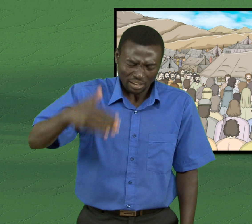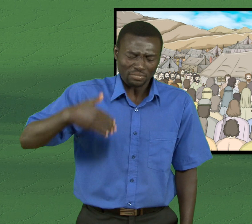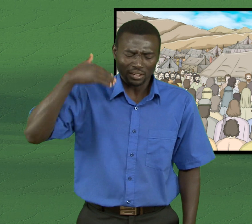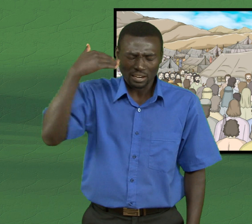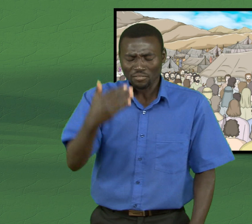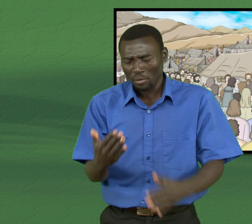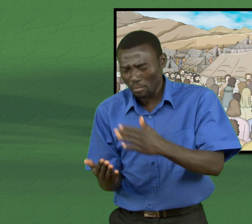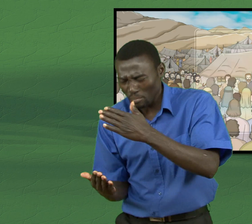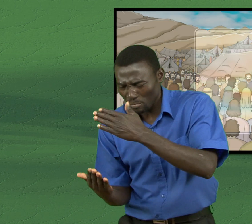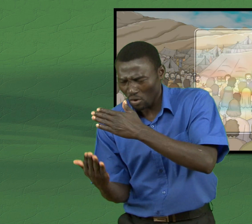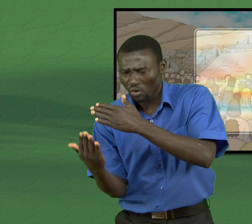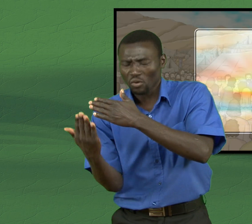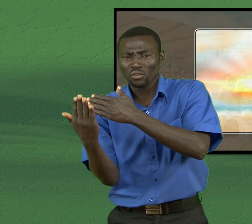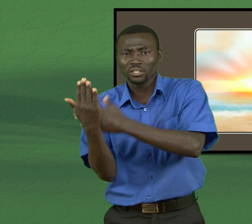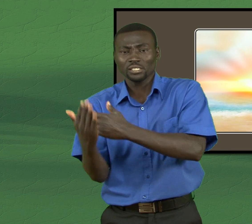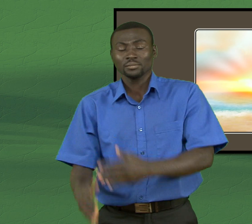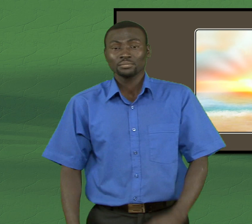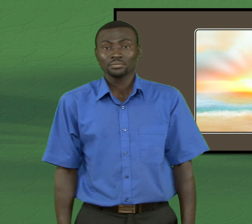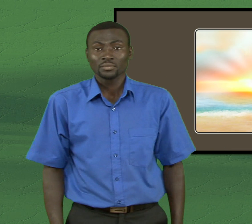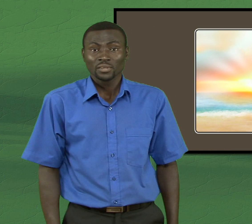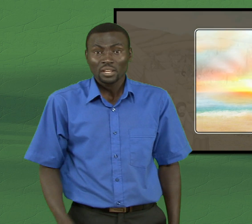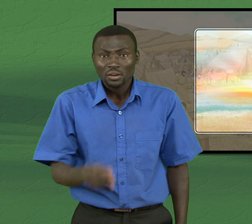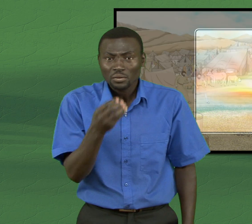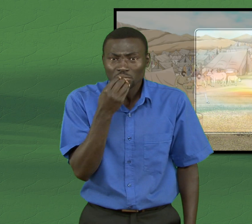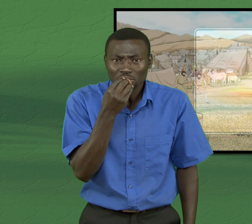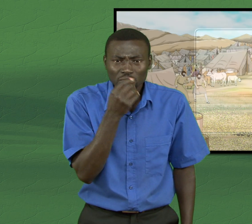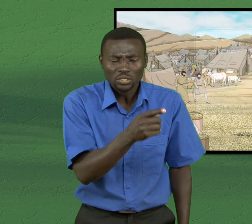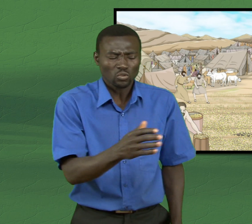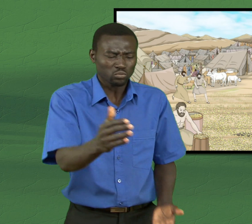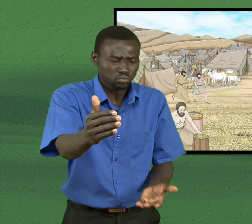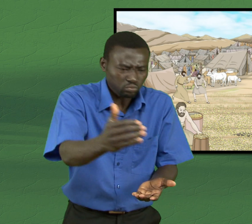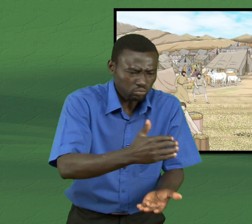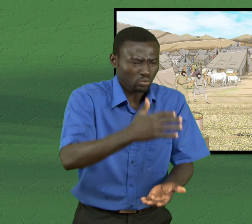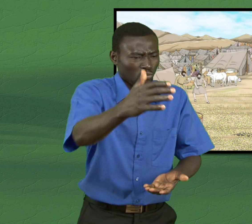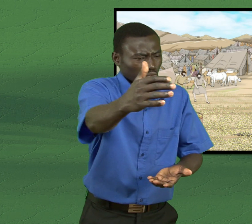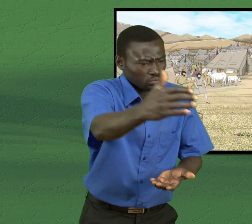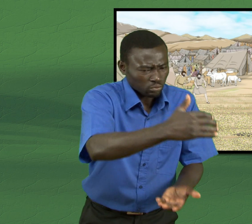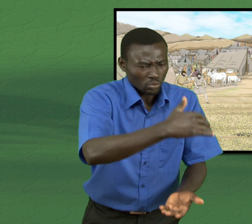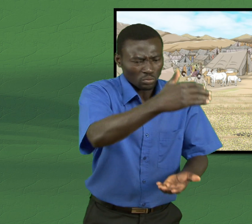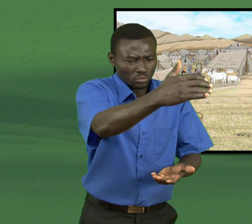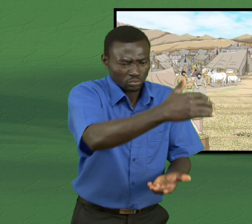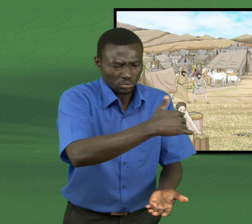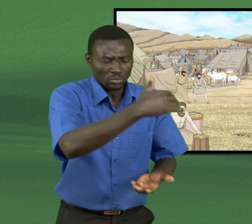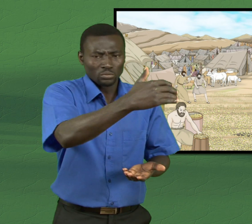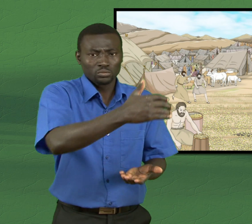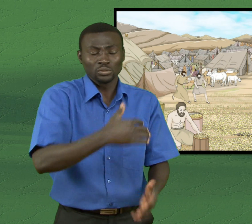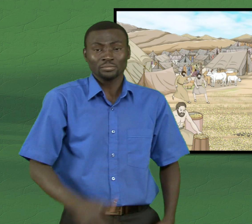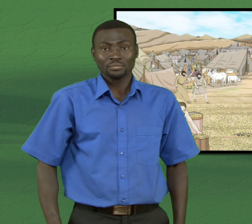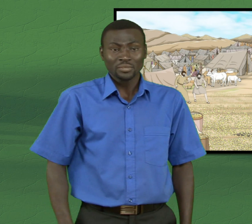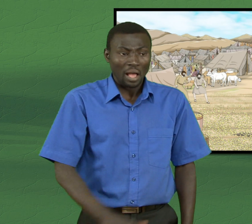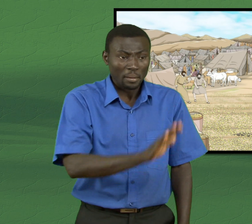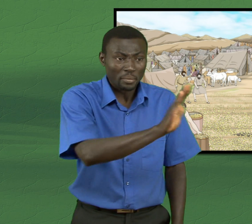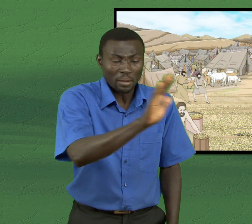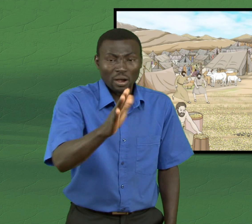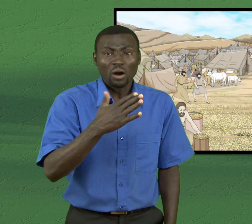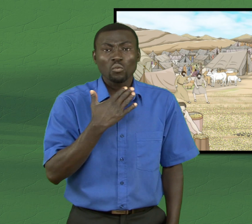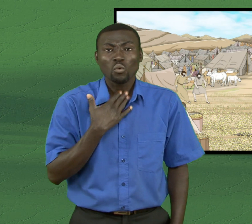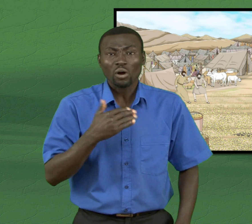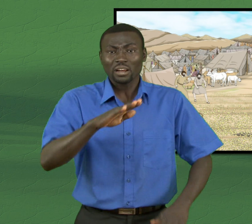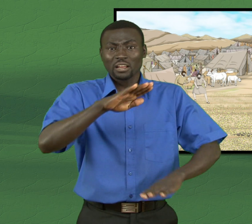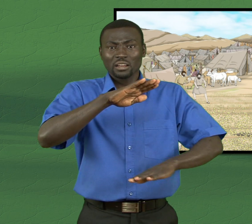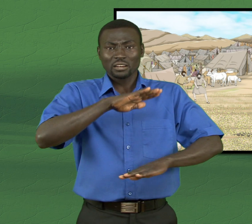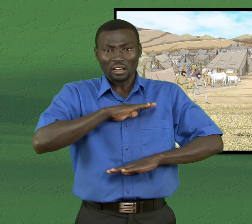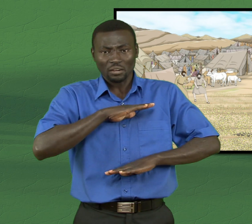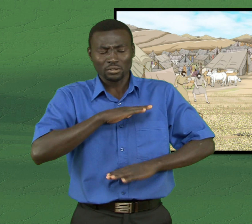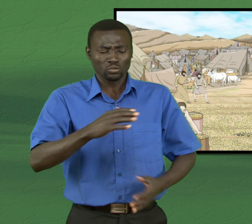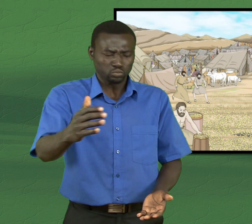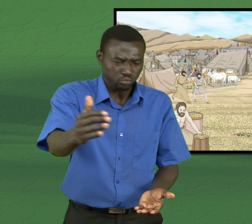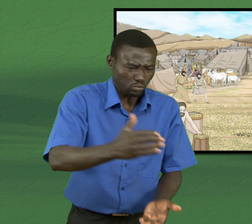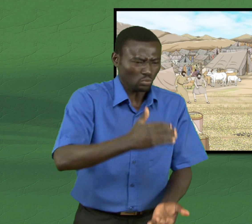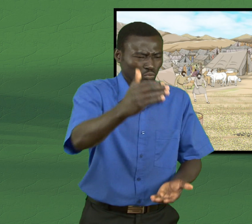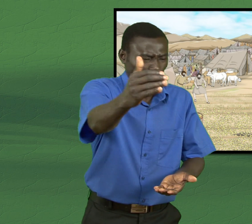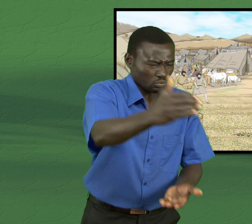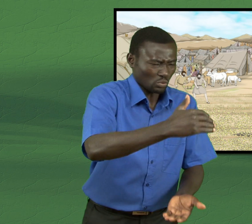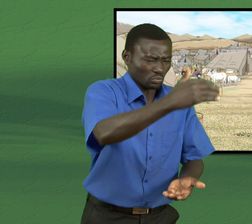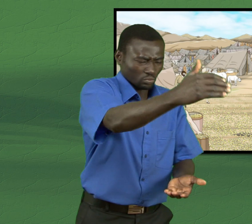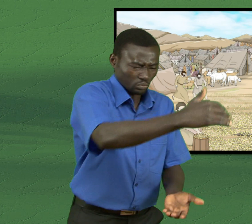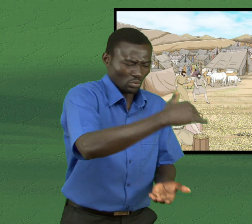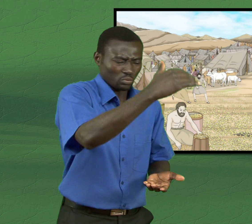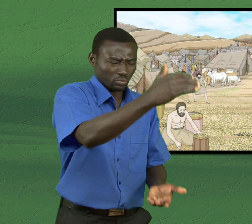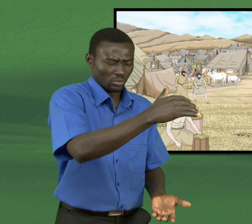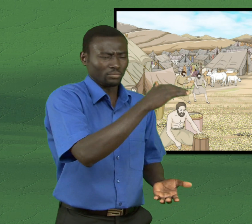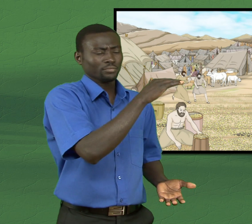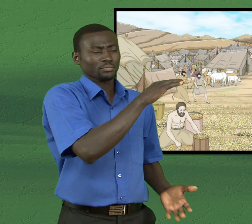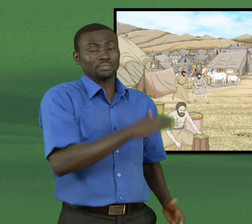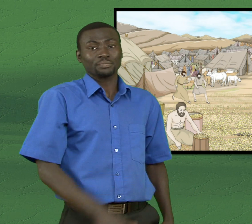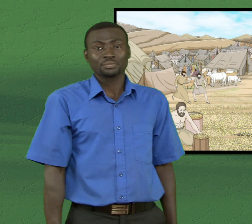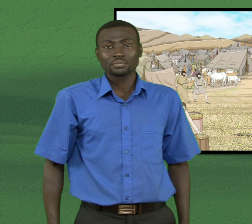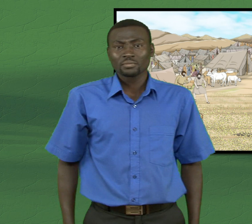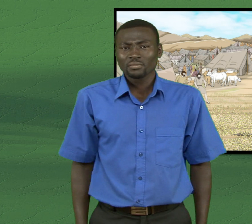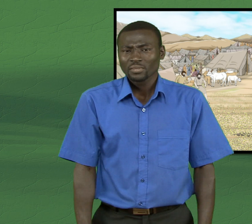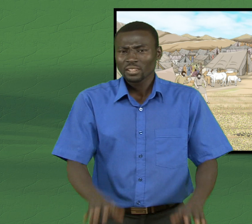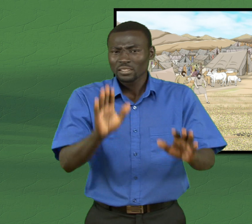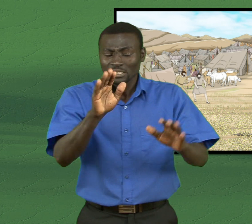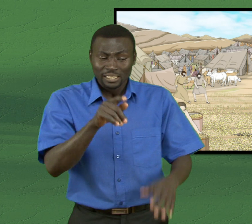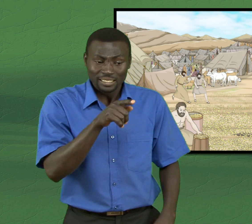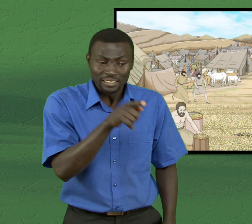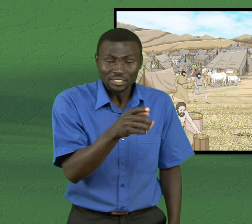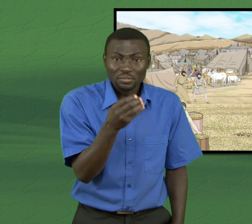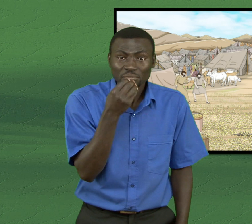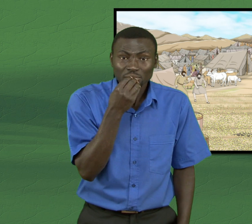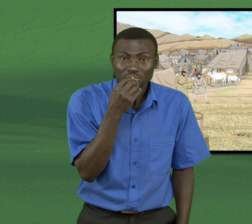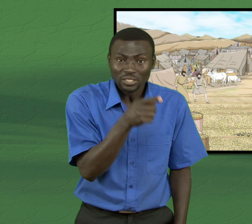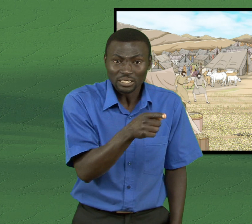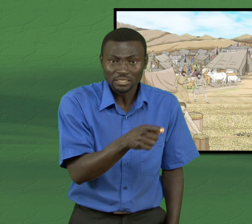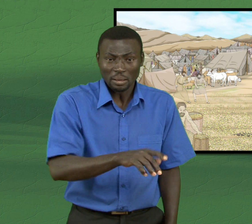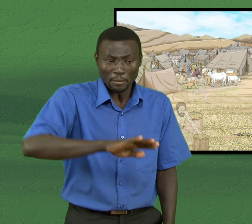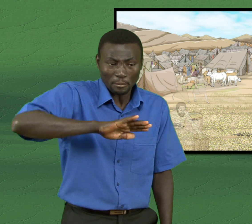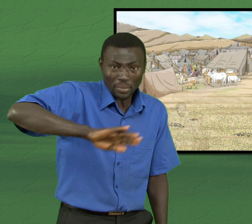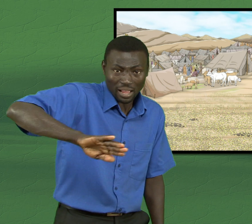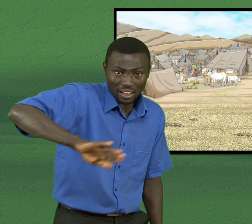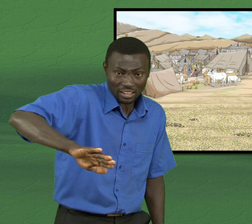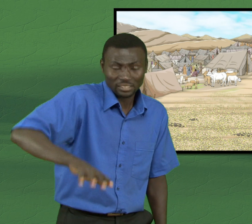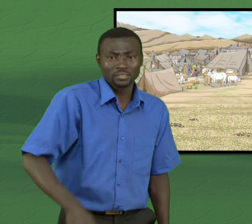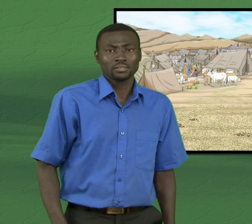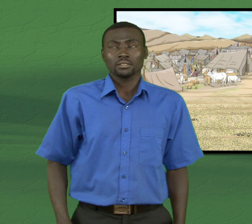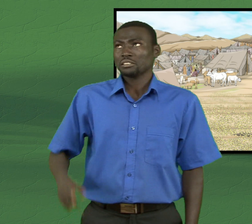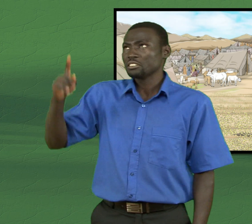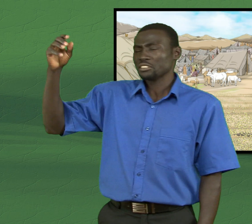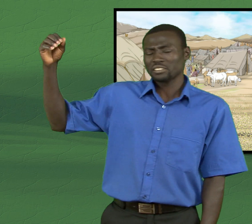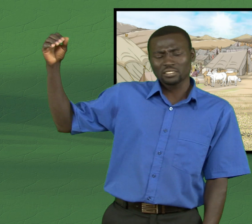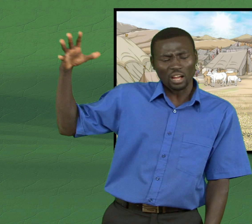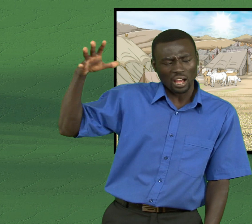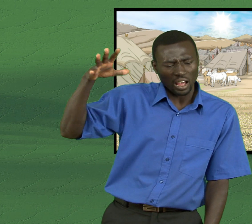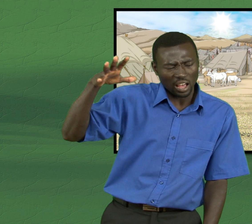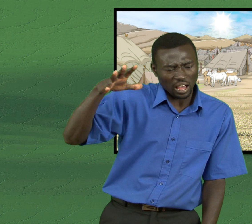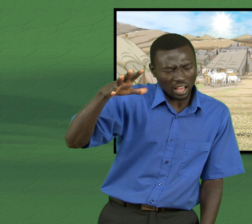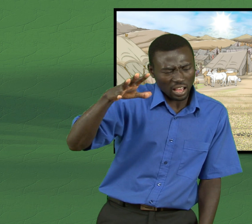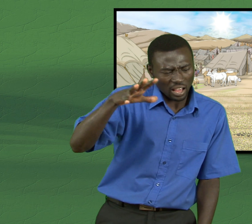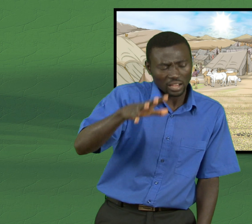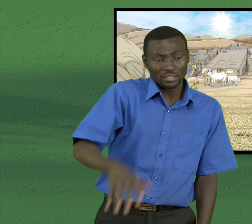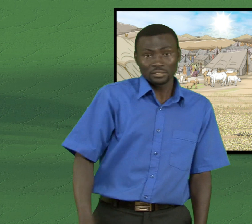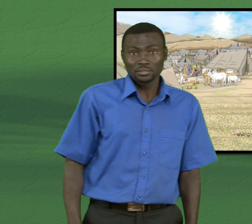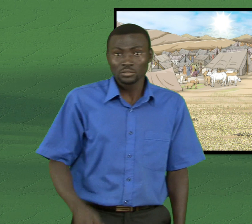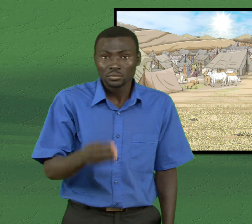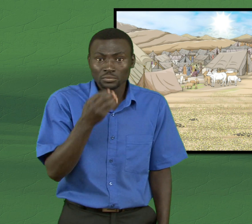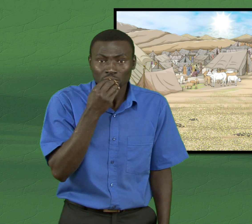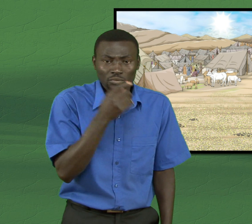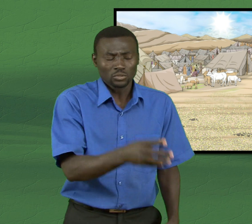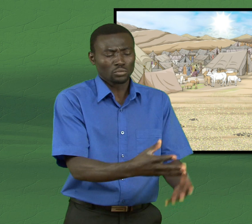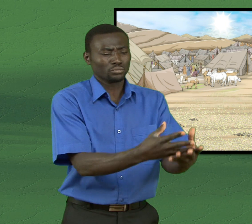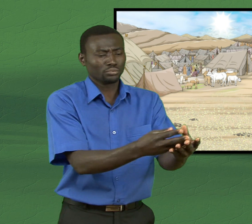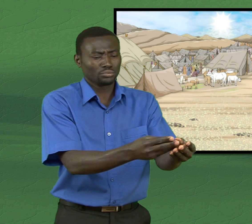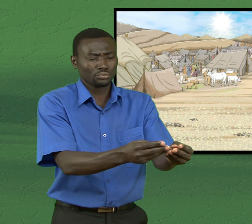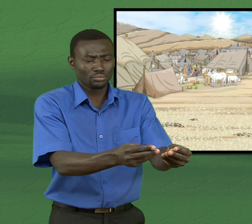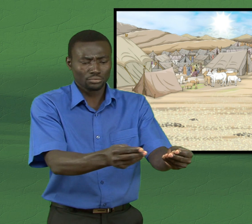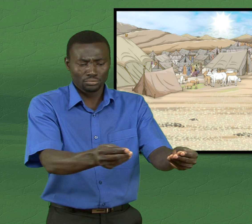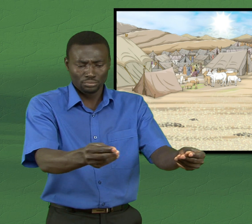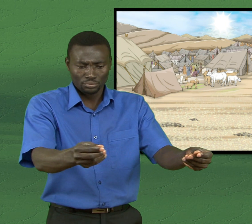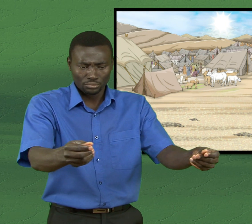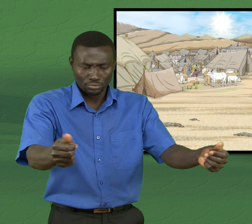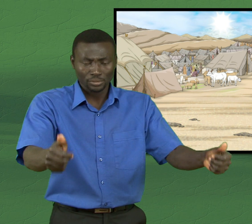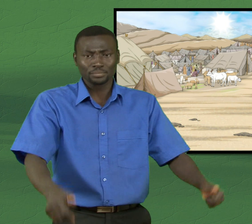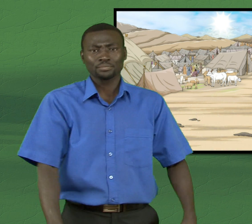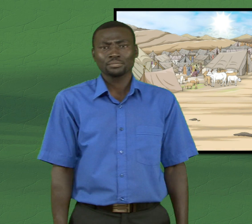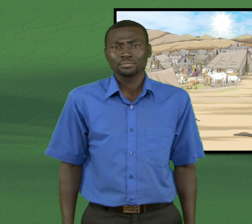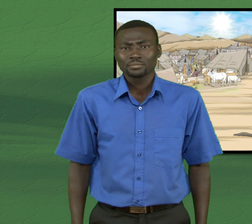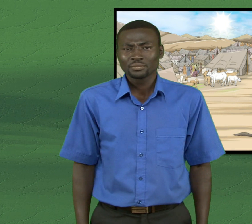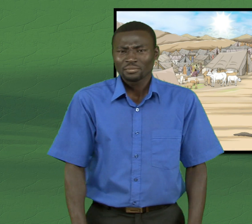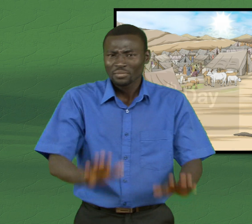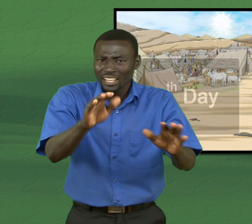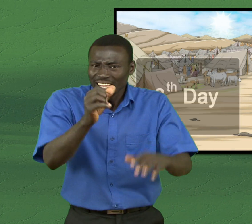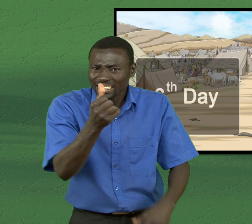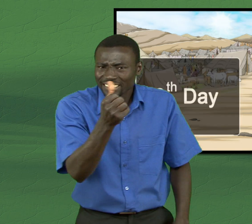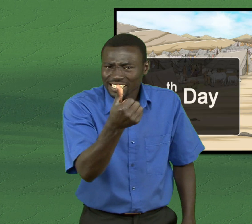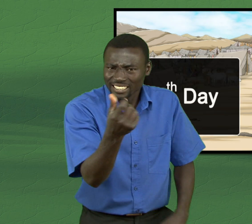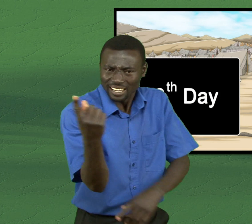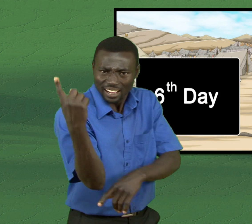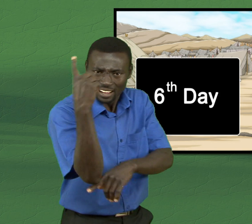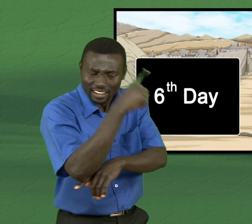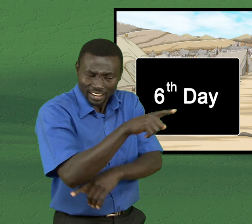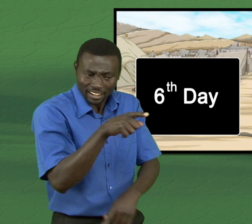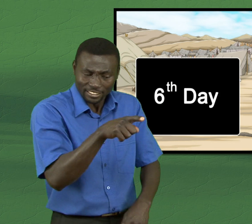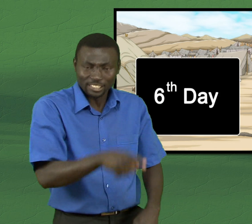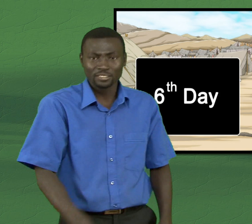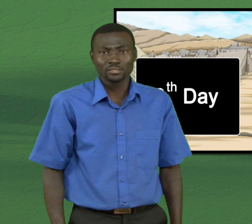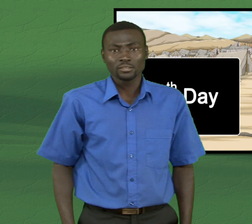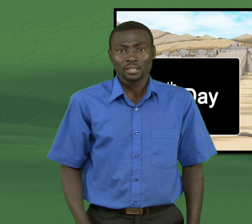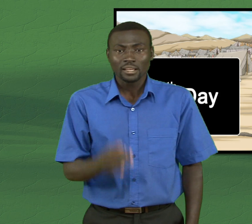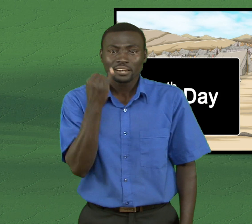Every morning each one gathered as much as was needed, and when the sun grew hot, it melted away.